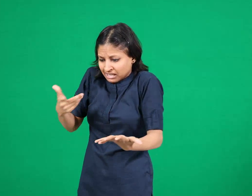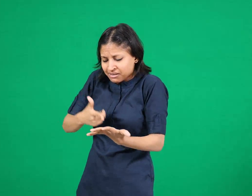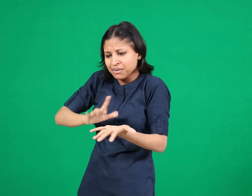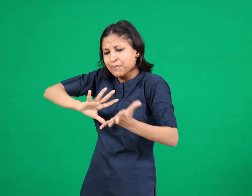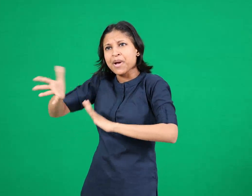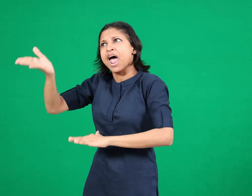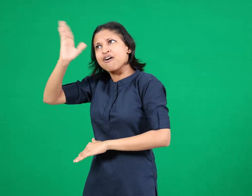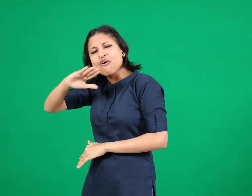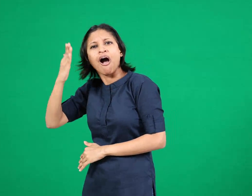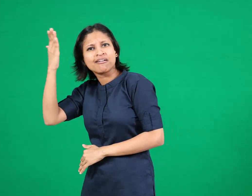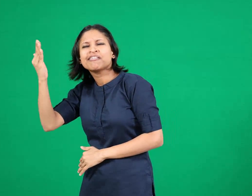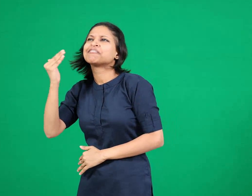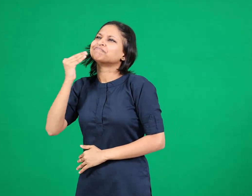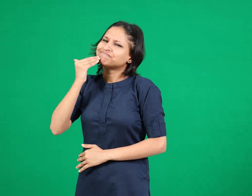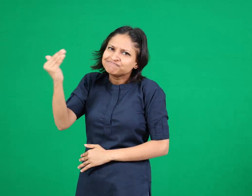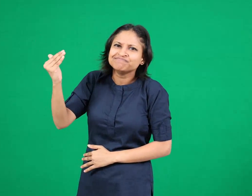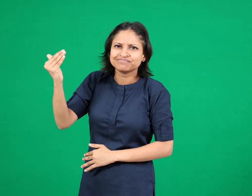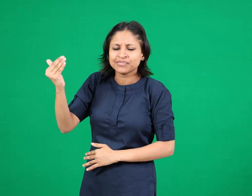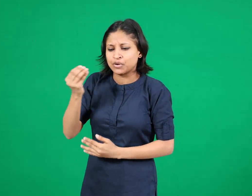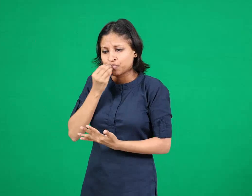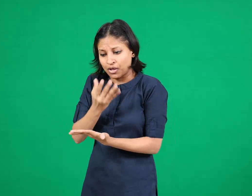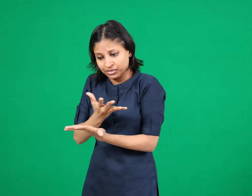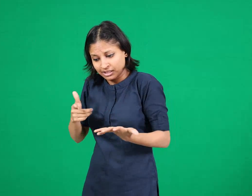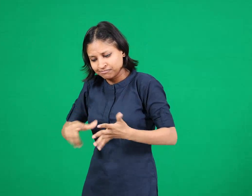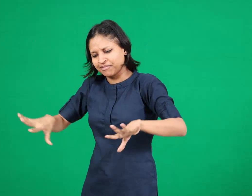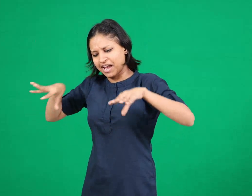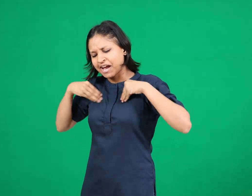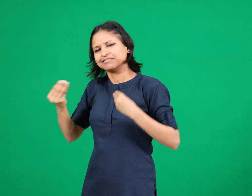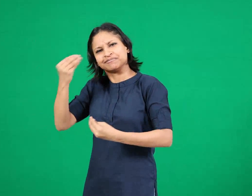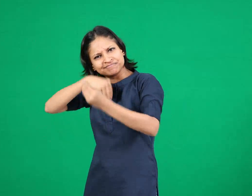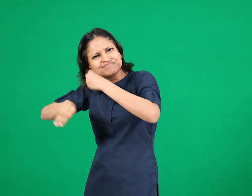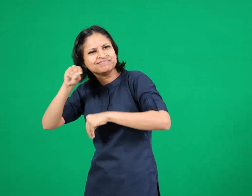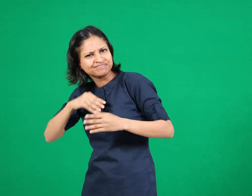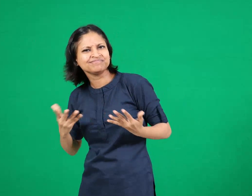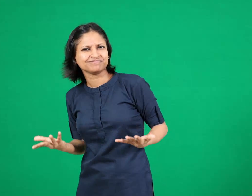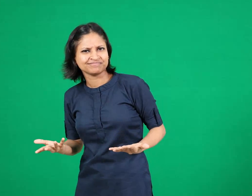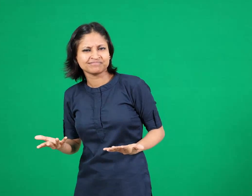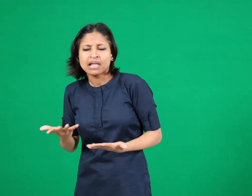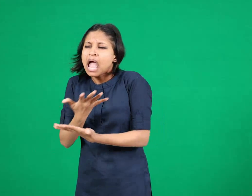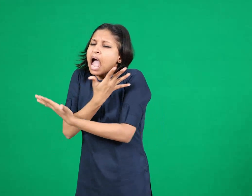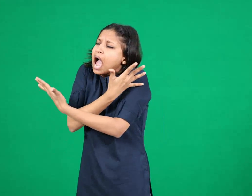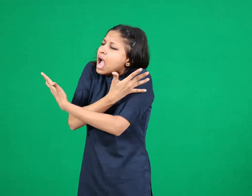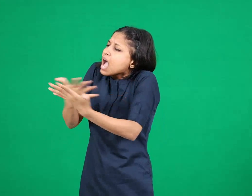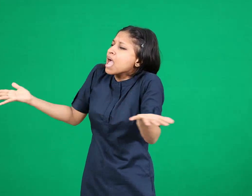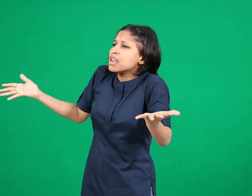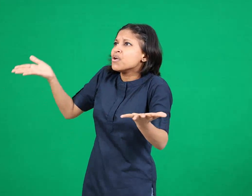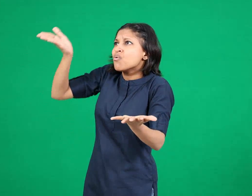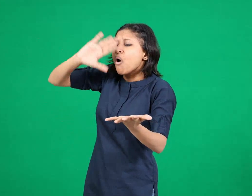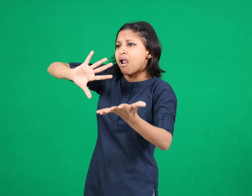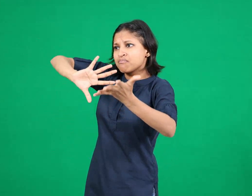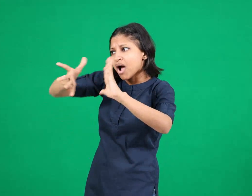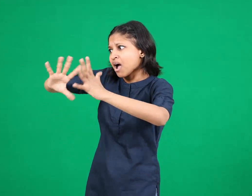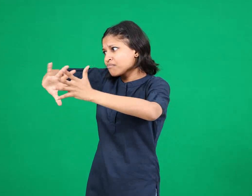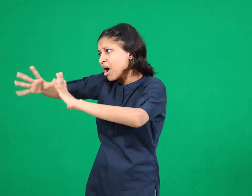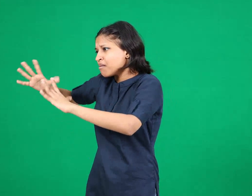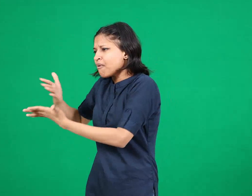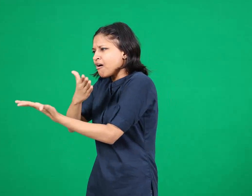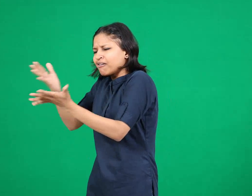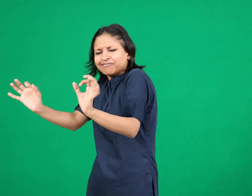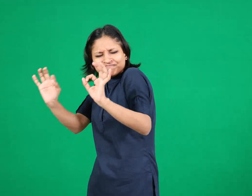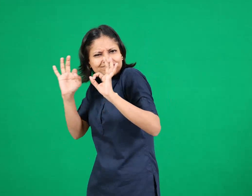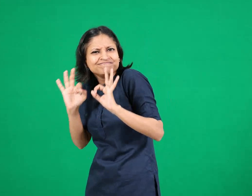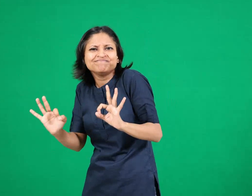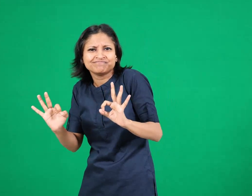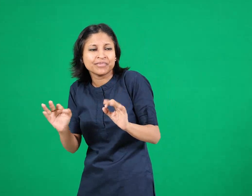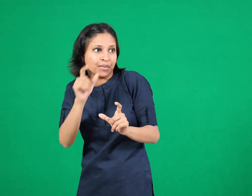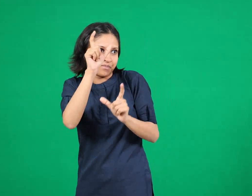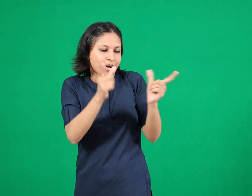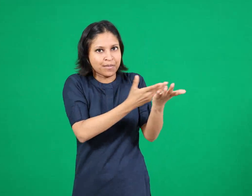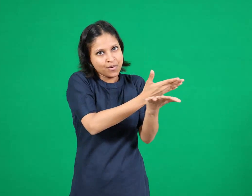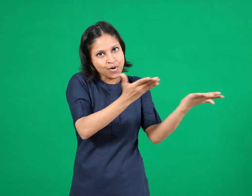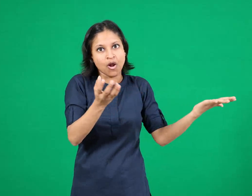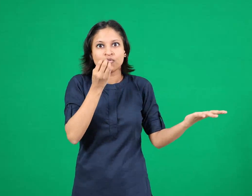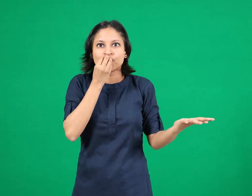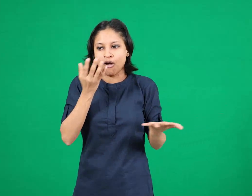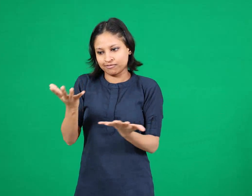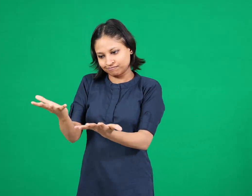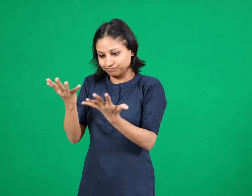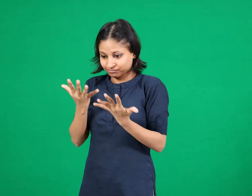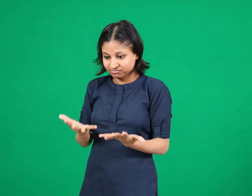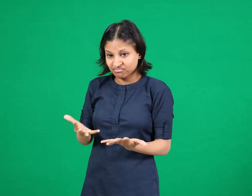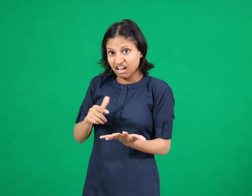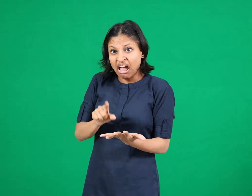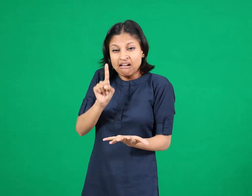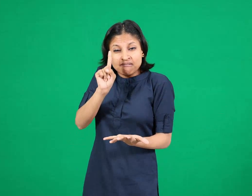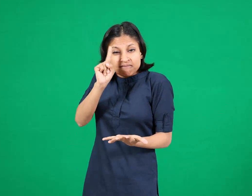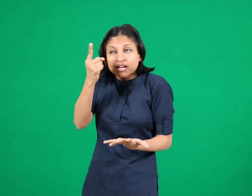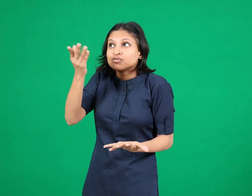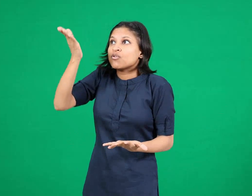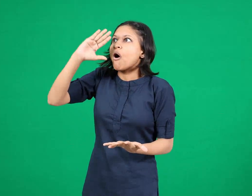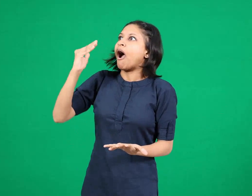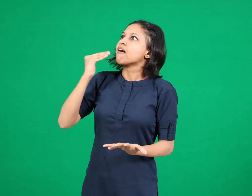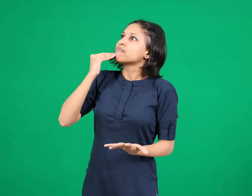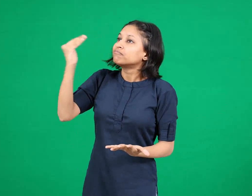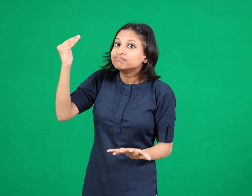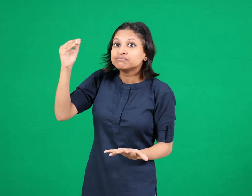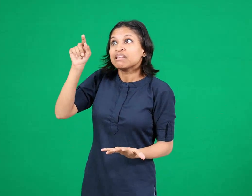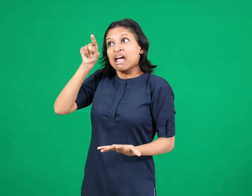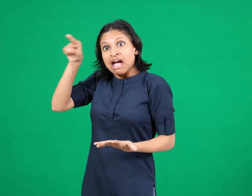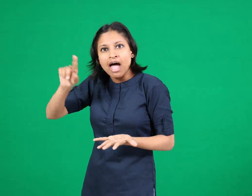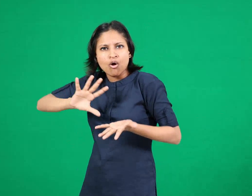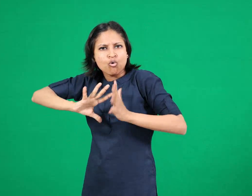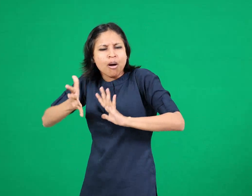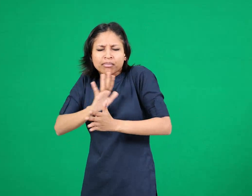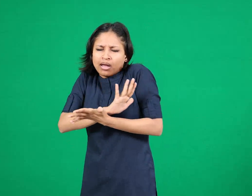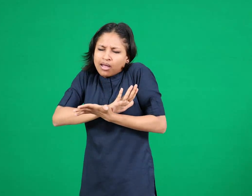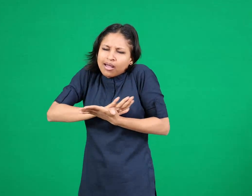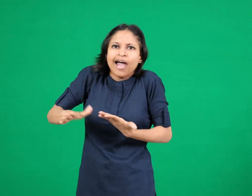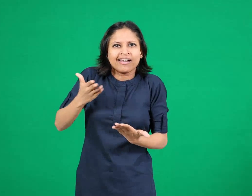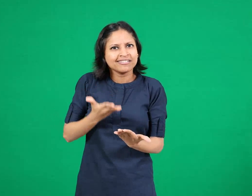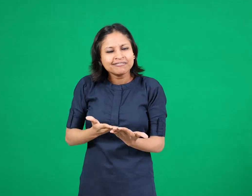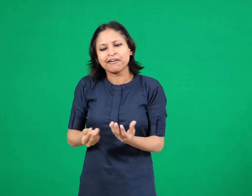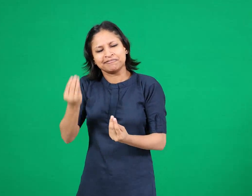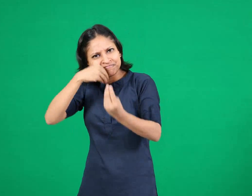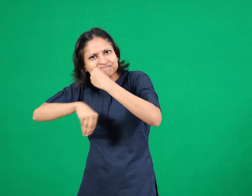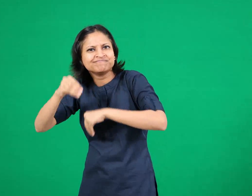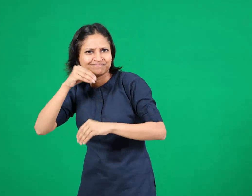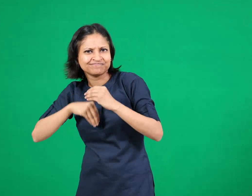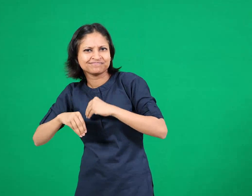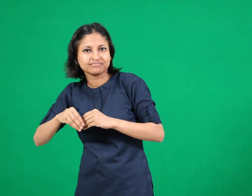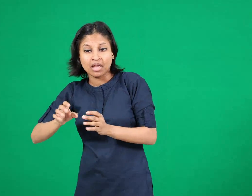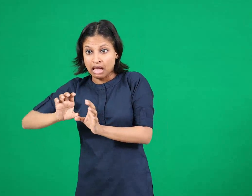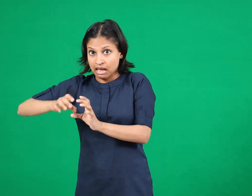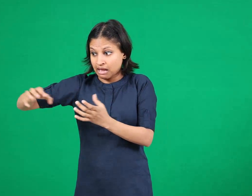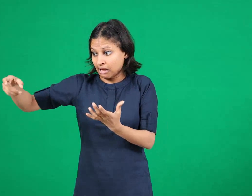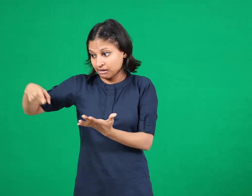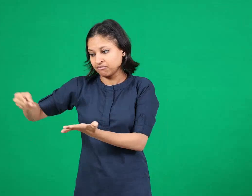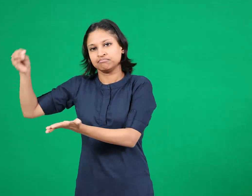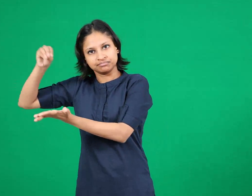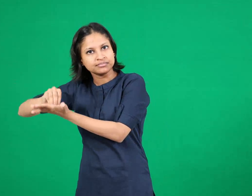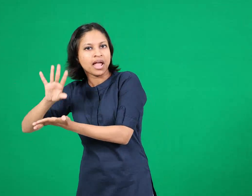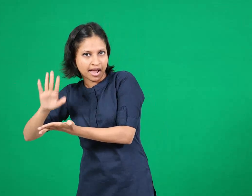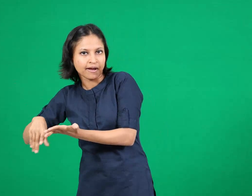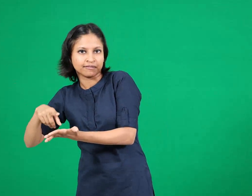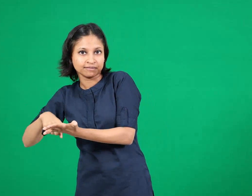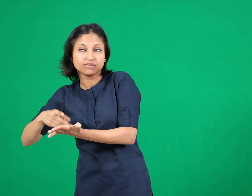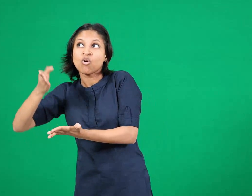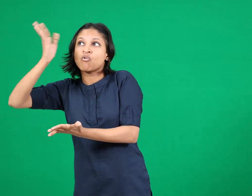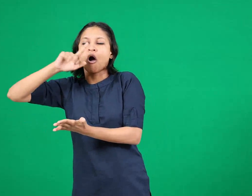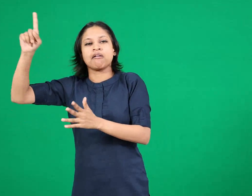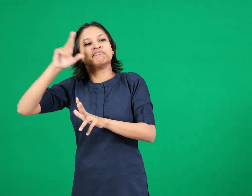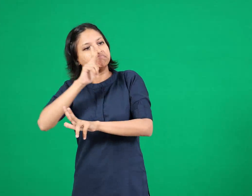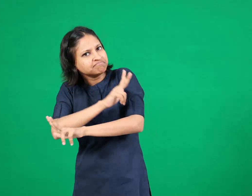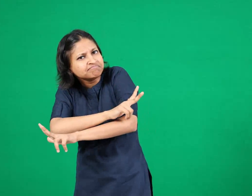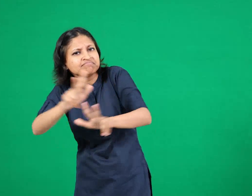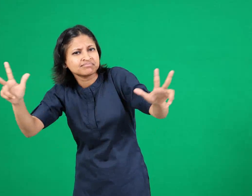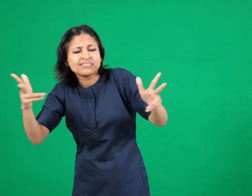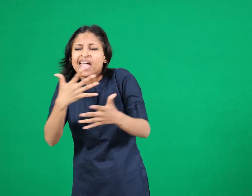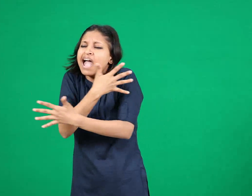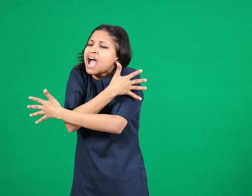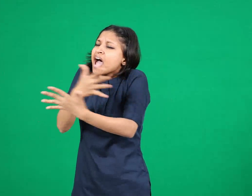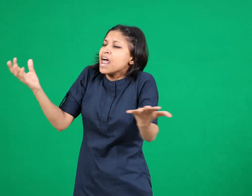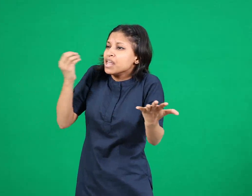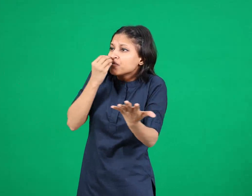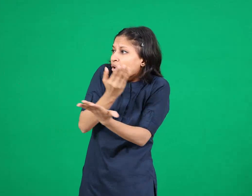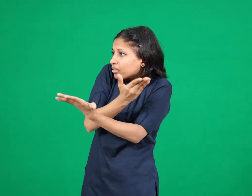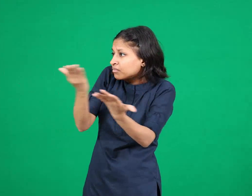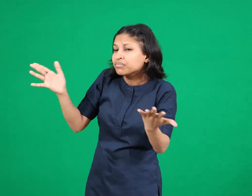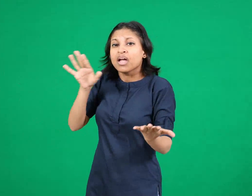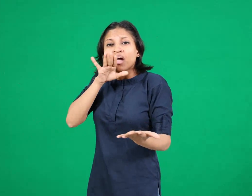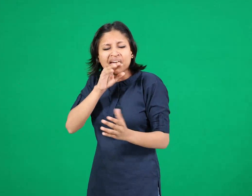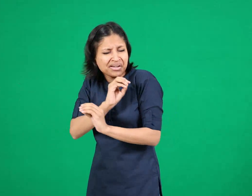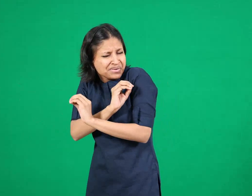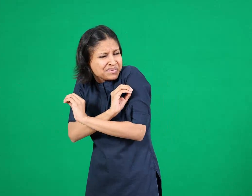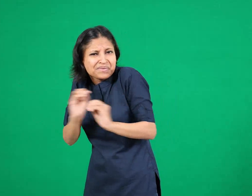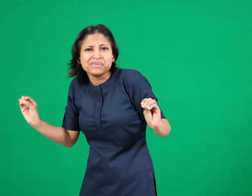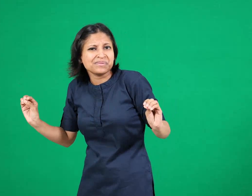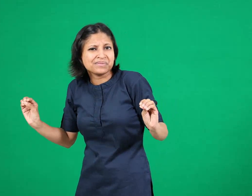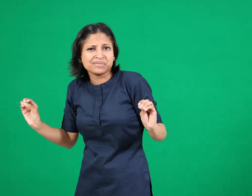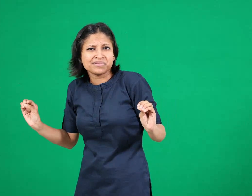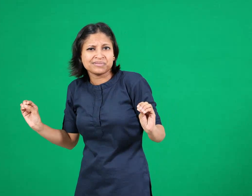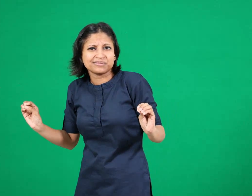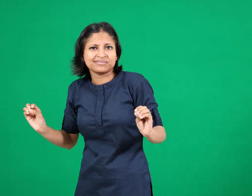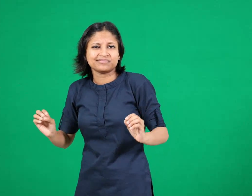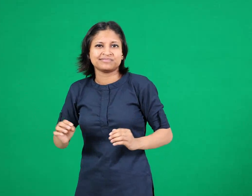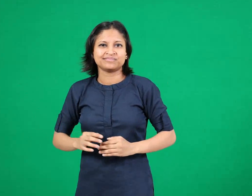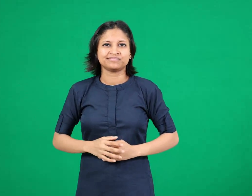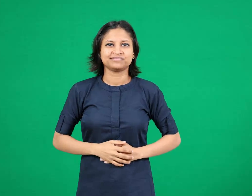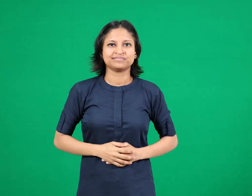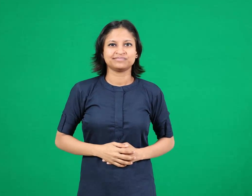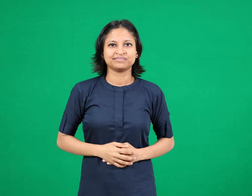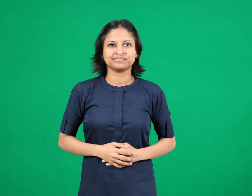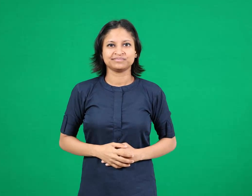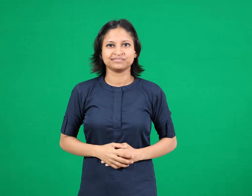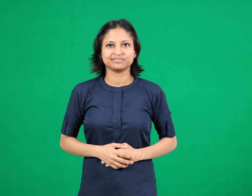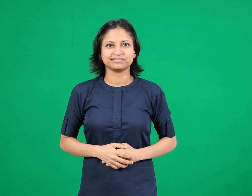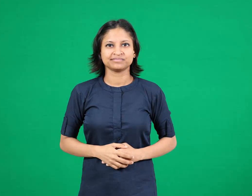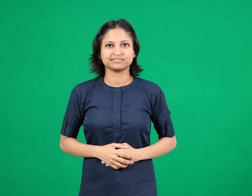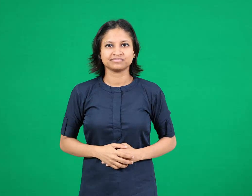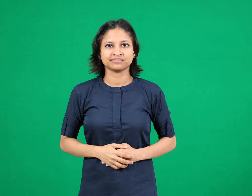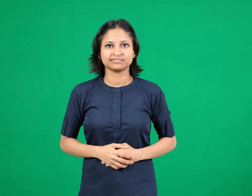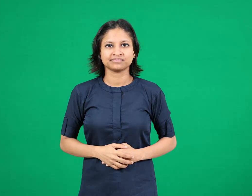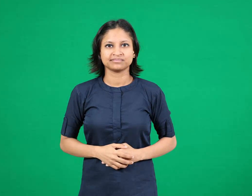For every creation of God is good, and nothing that is received with thanksgiving should be rejected, because it is sanctified by the word of God and prayer.